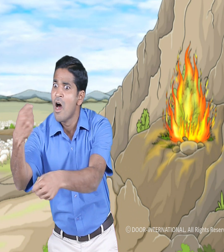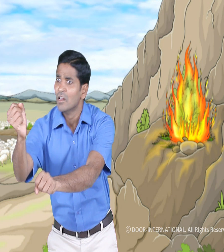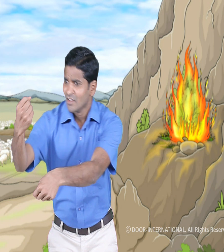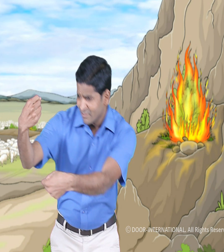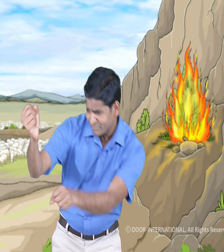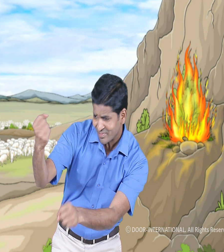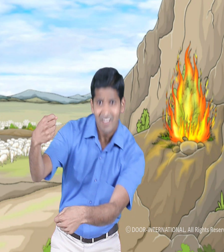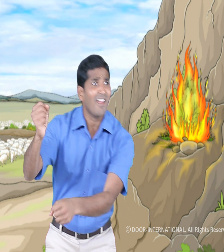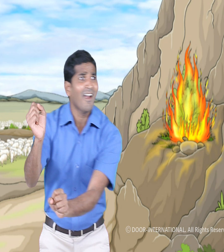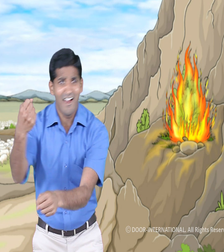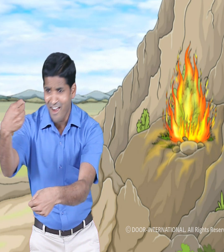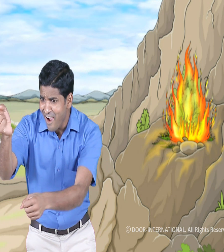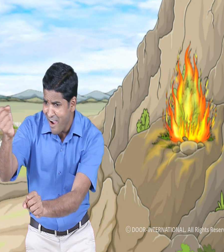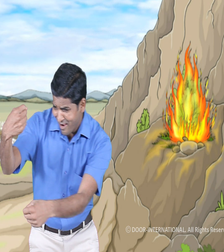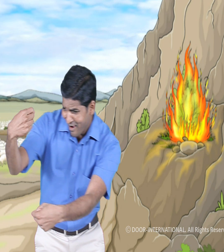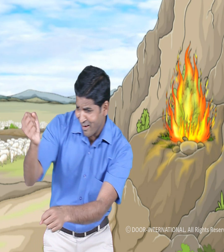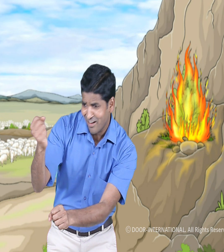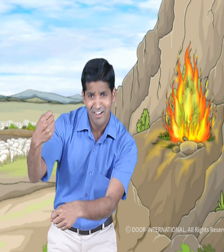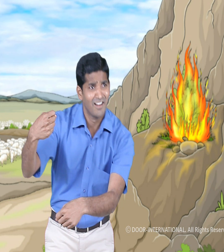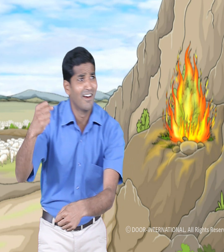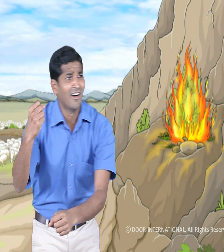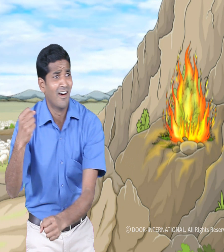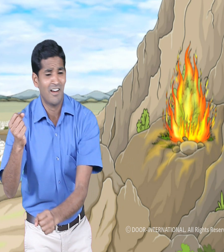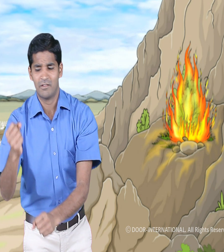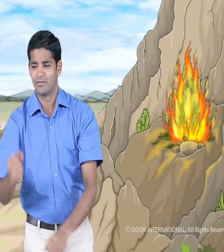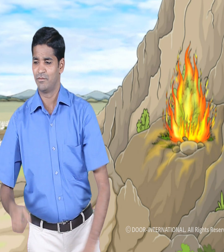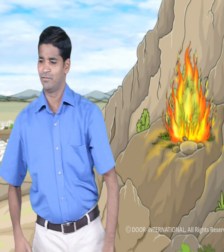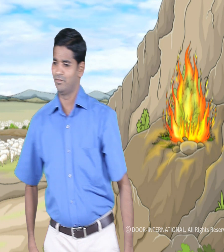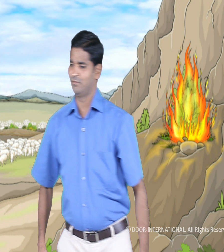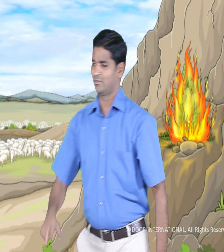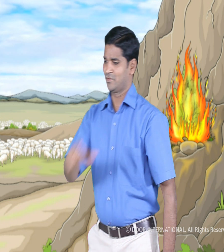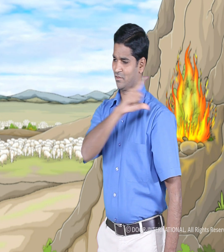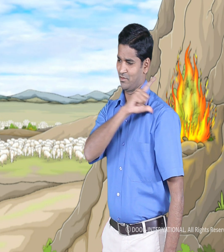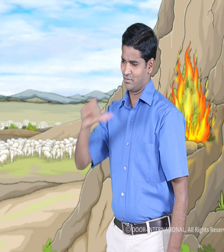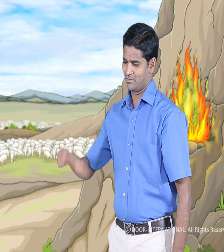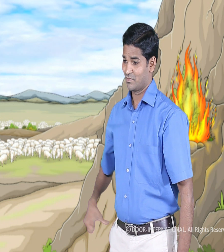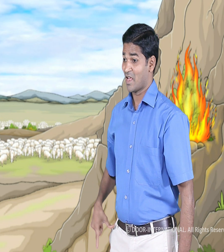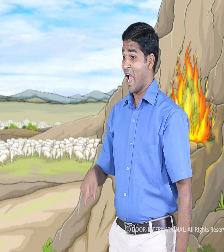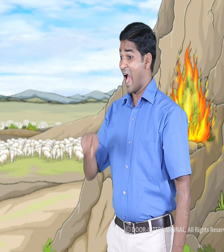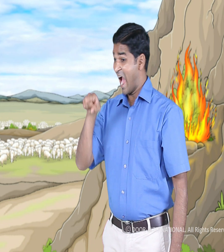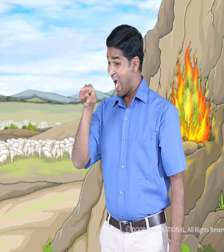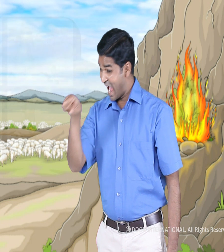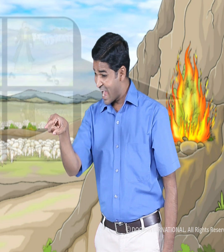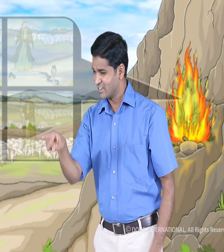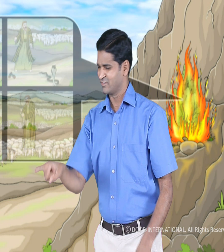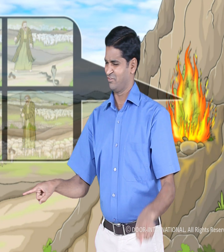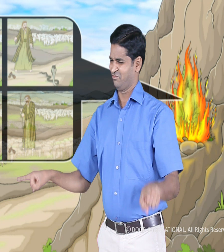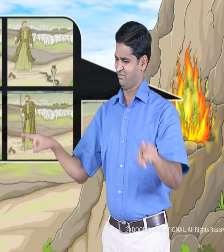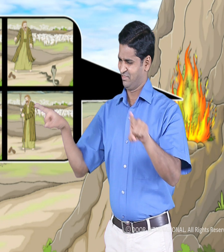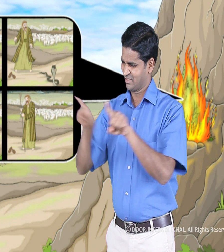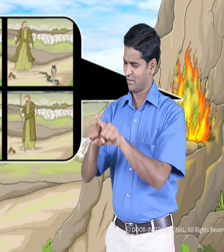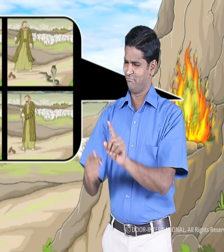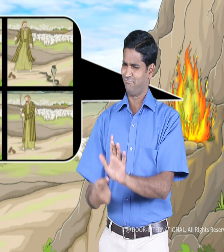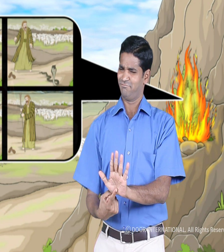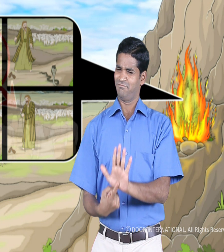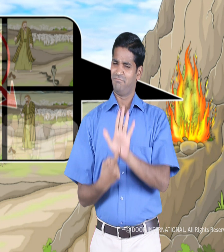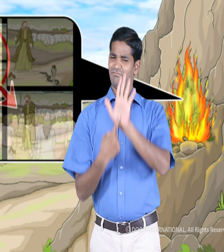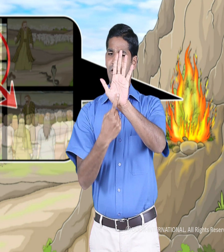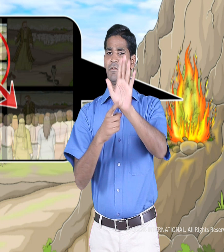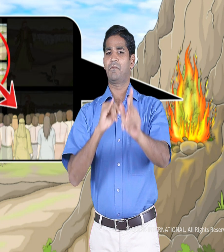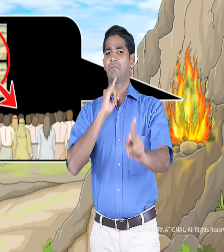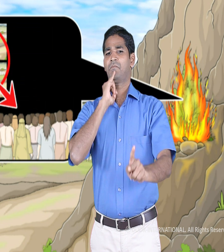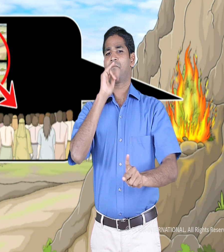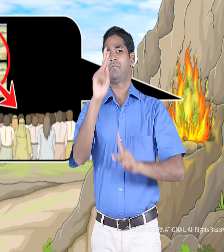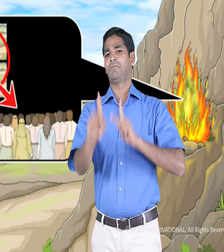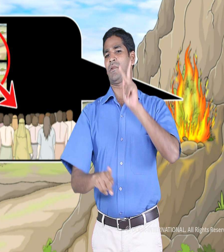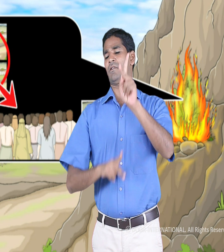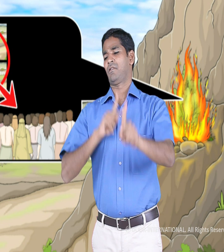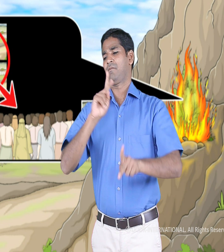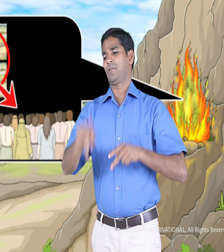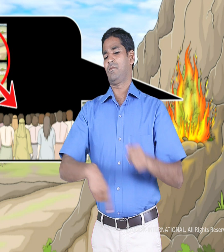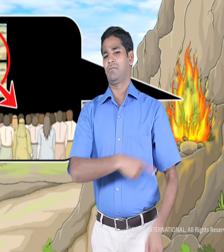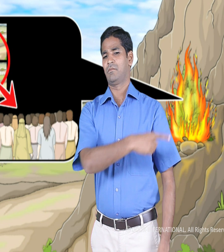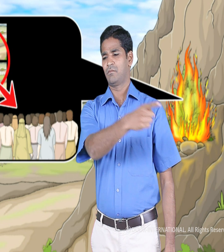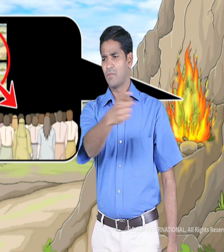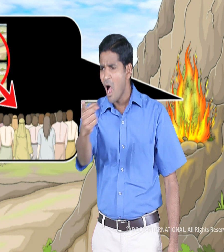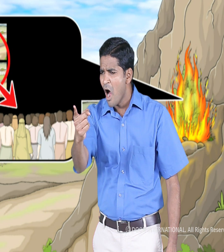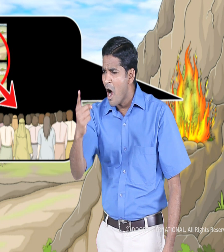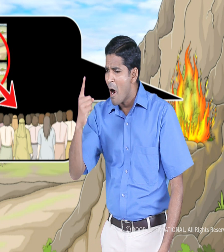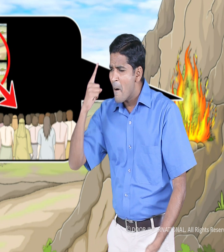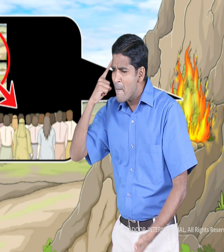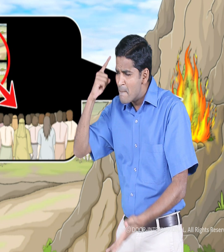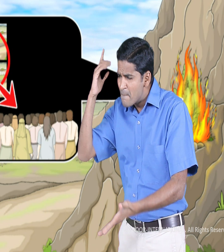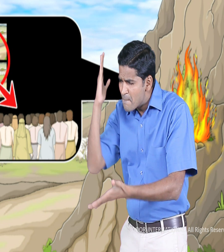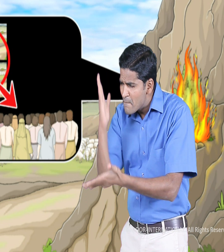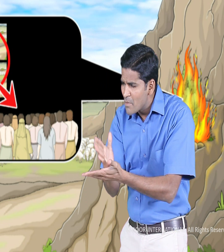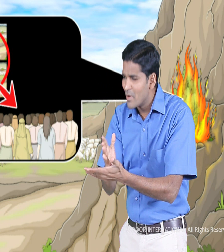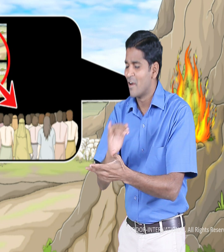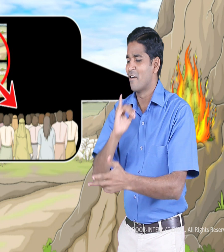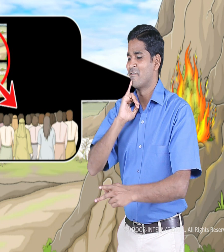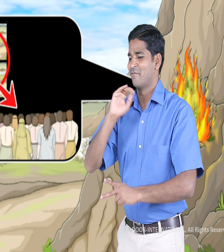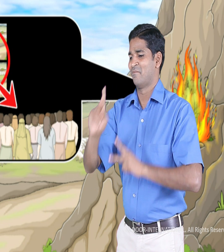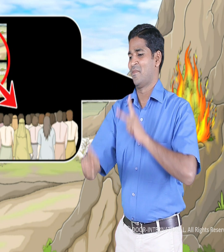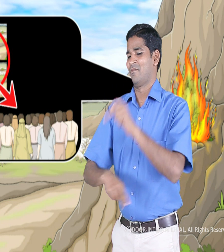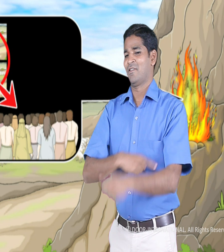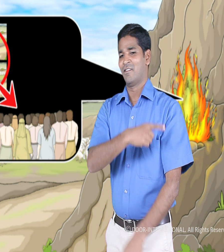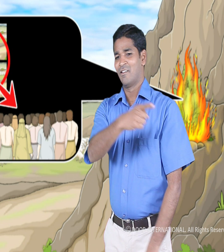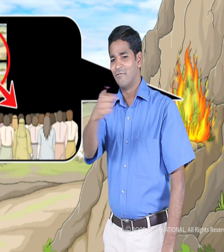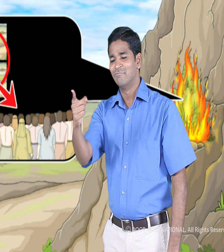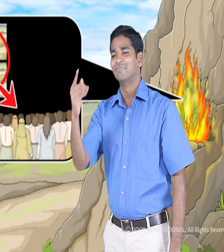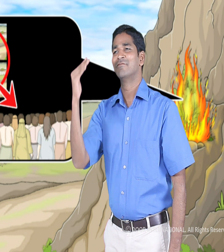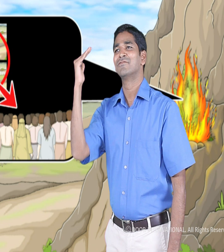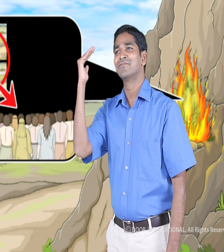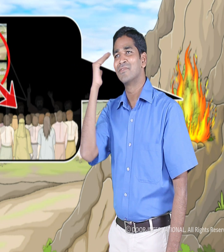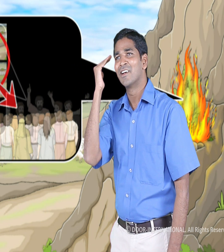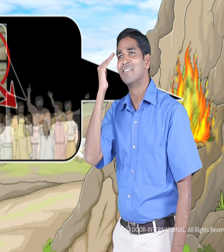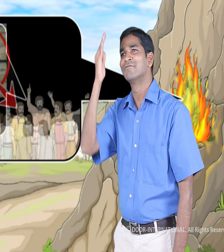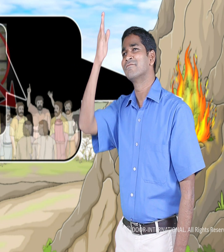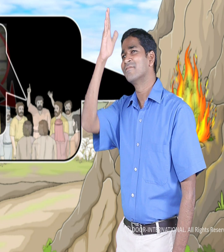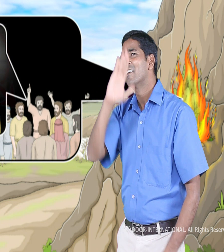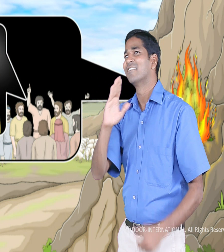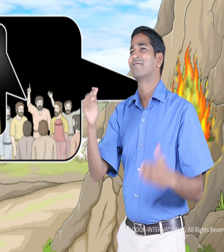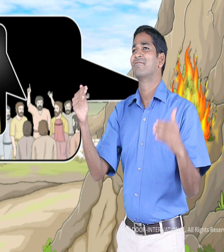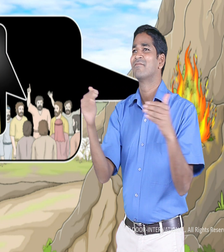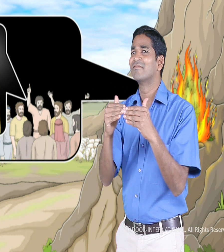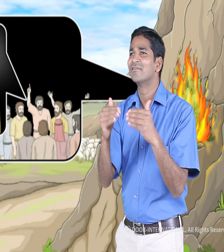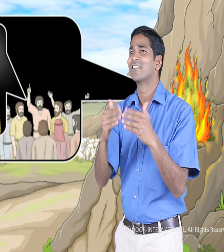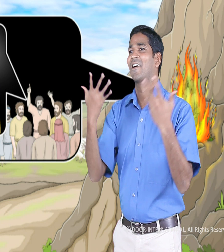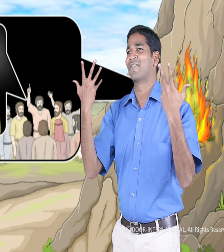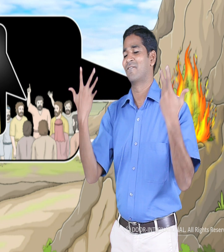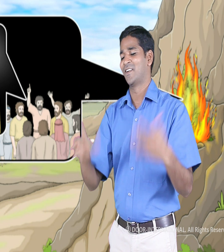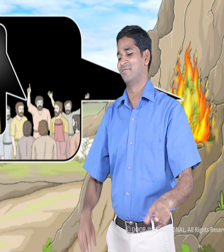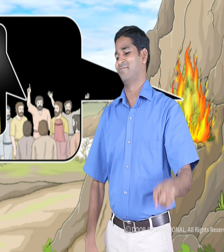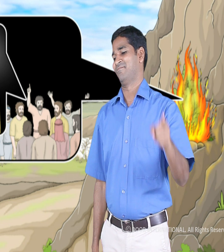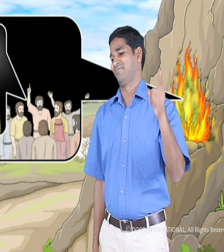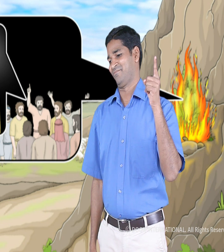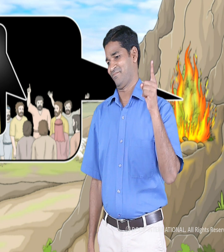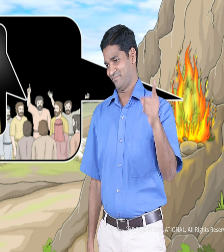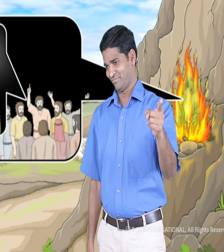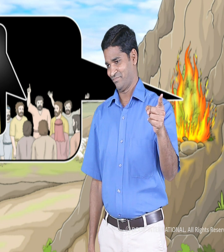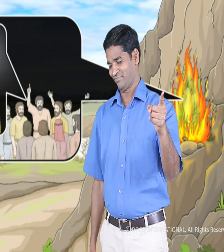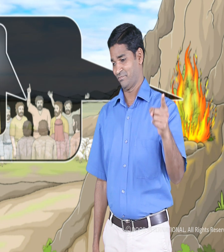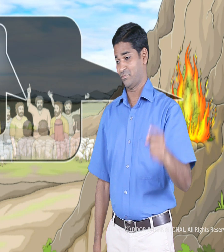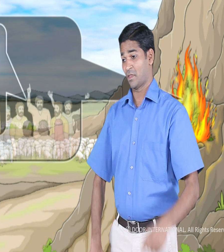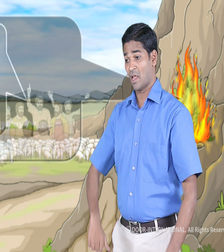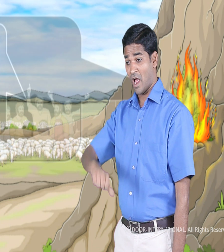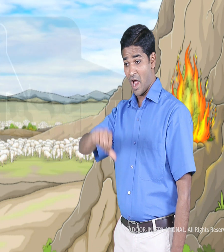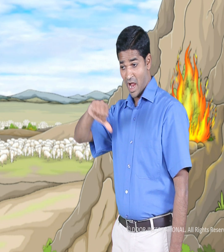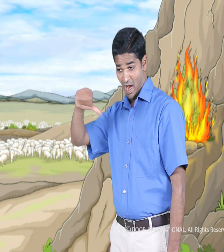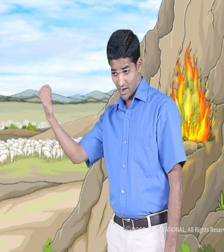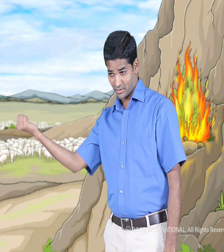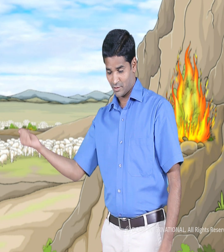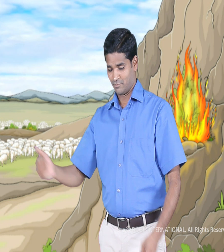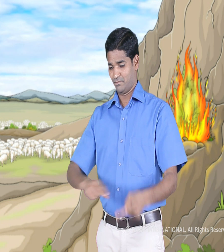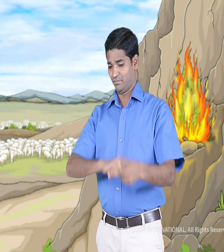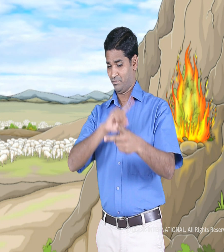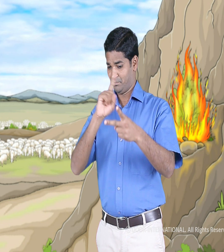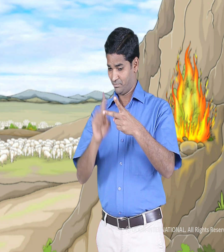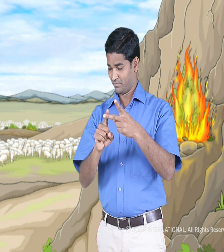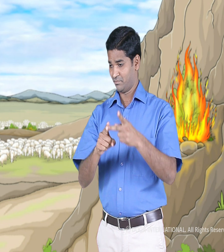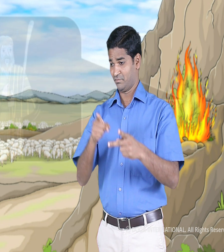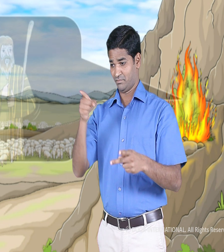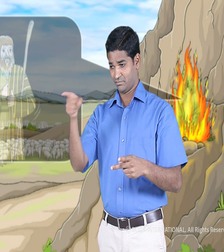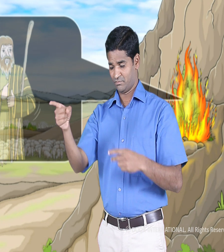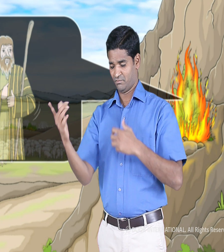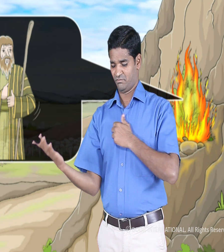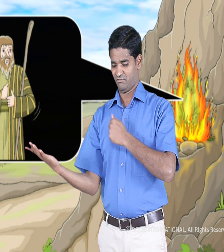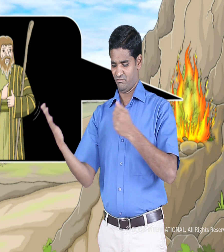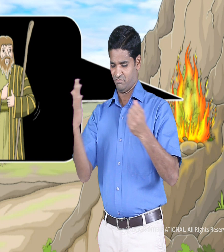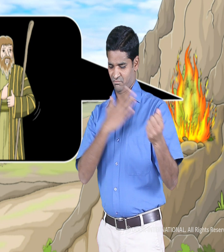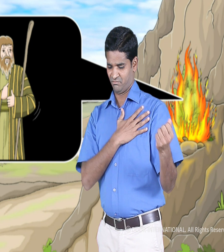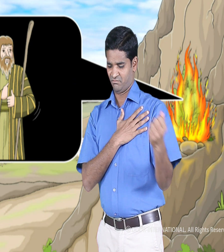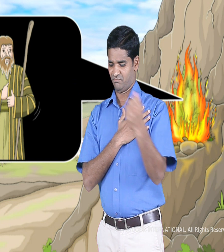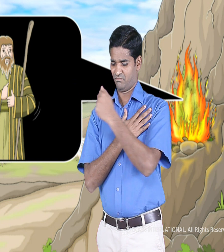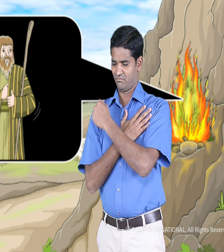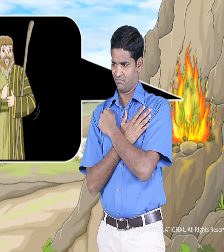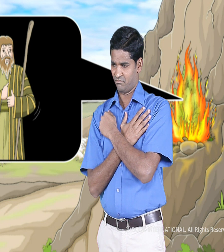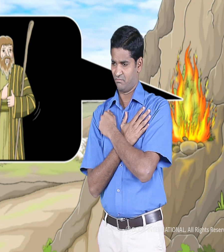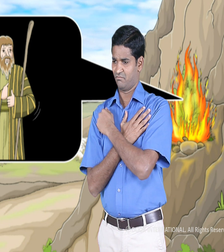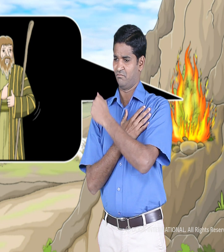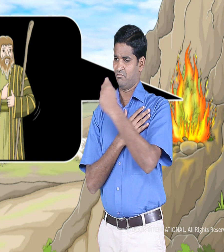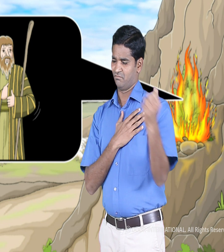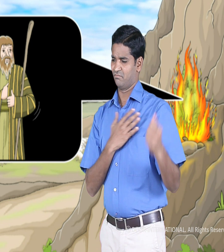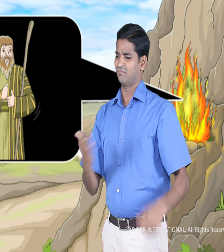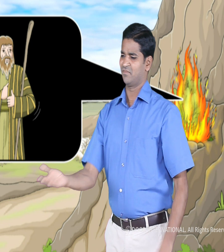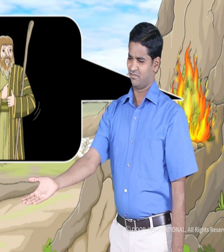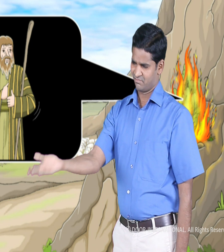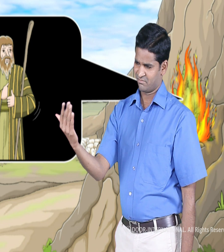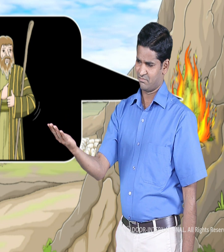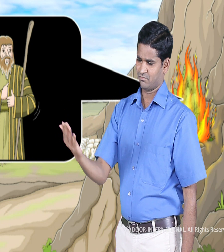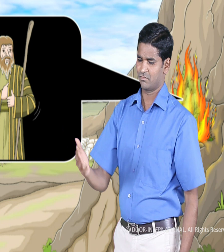“This is so that they may believe that the LORD, the God of their fathers—the God of Abraham, the God of Isaac, and the God of Jacob—has appeared to you.”